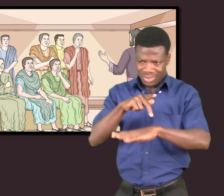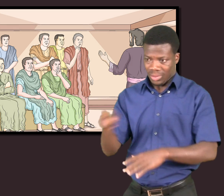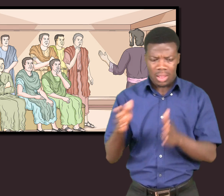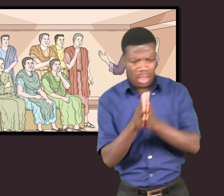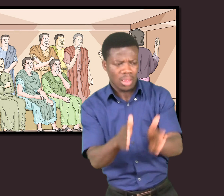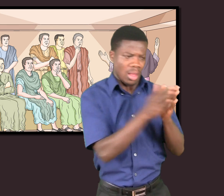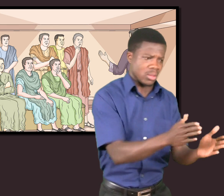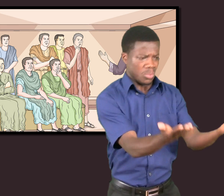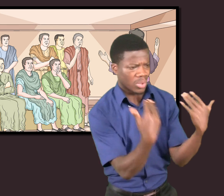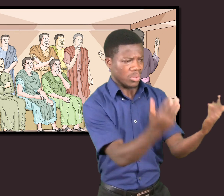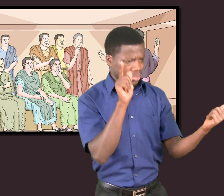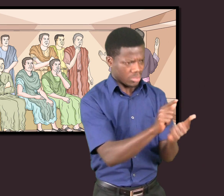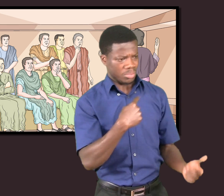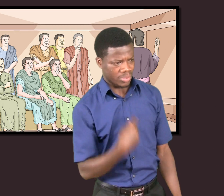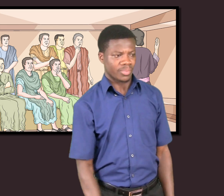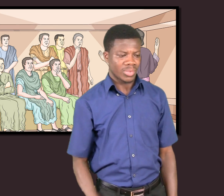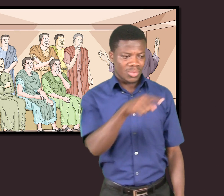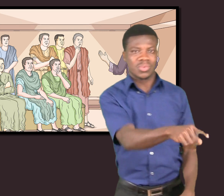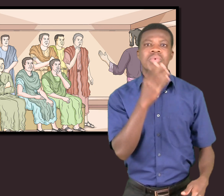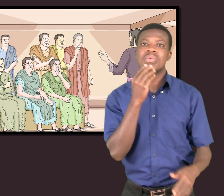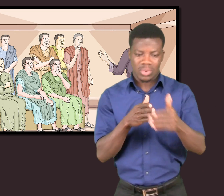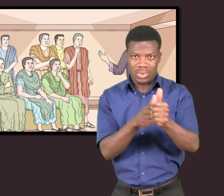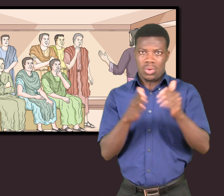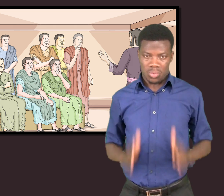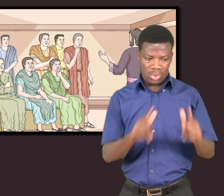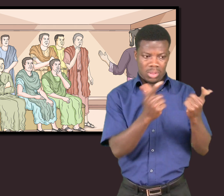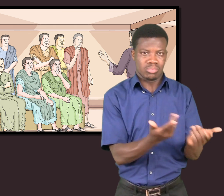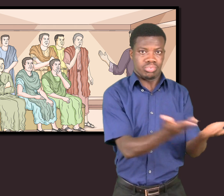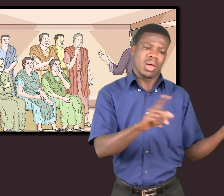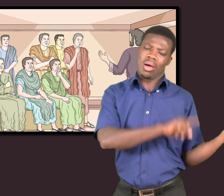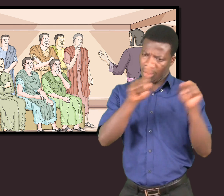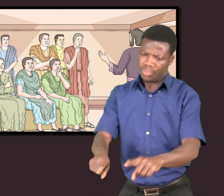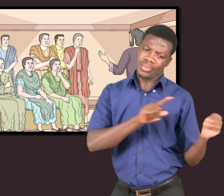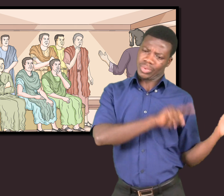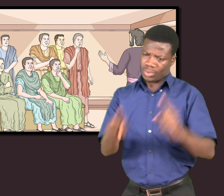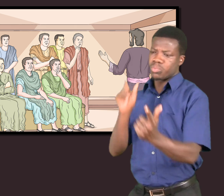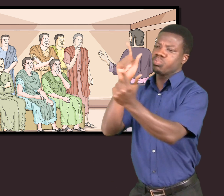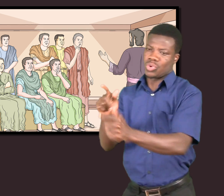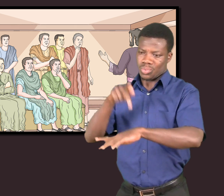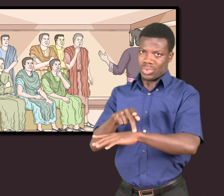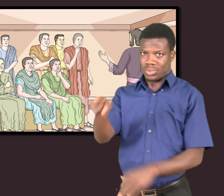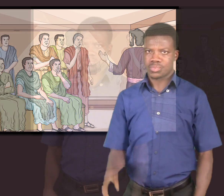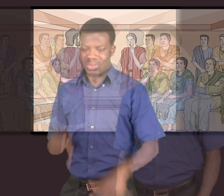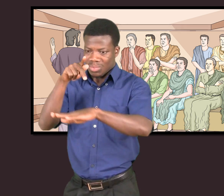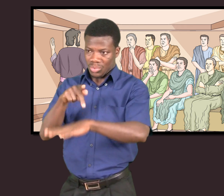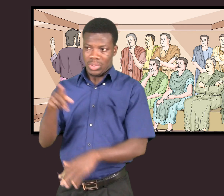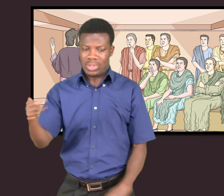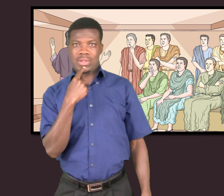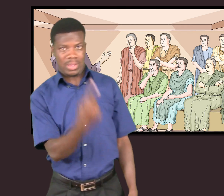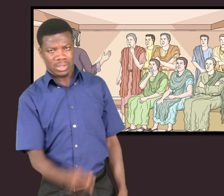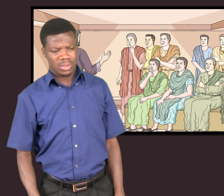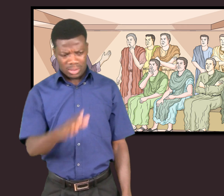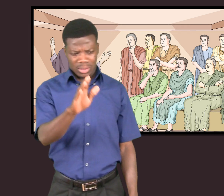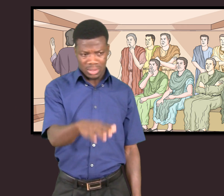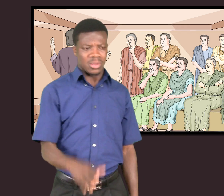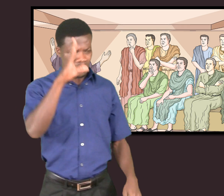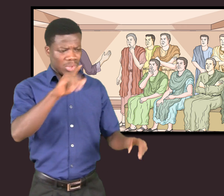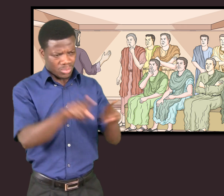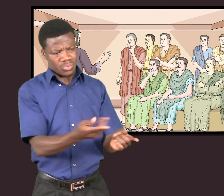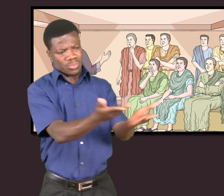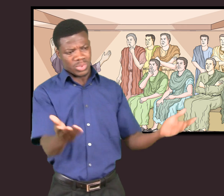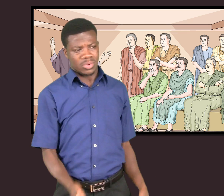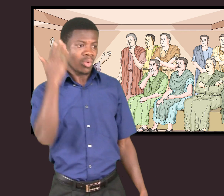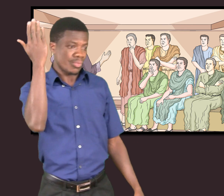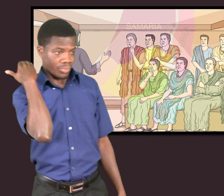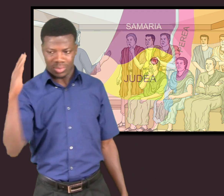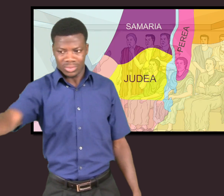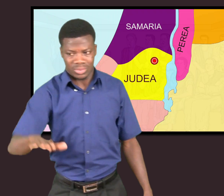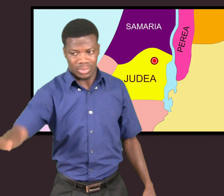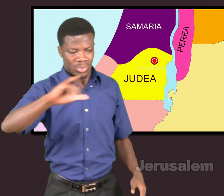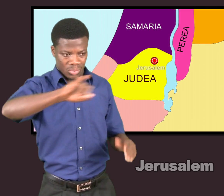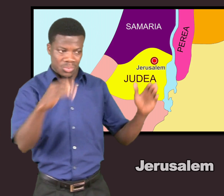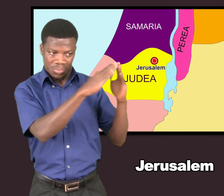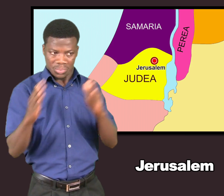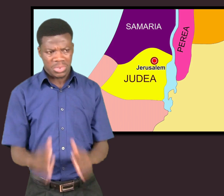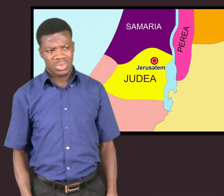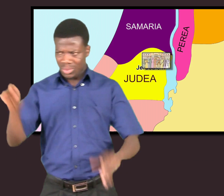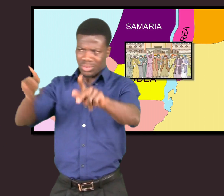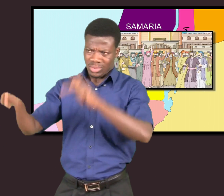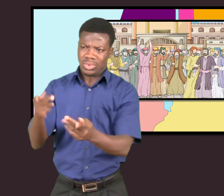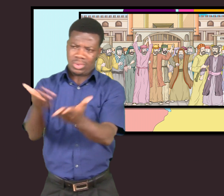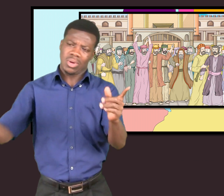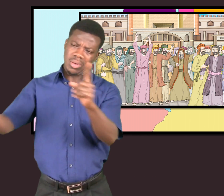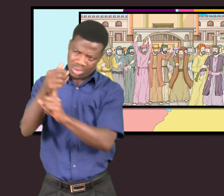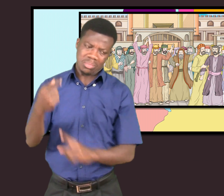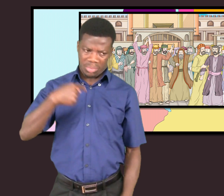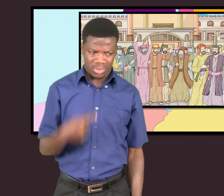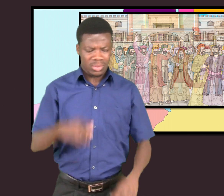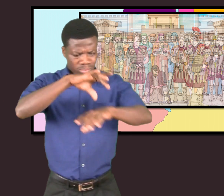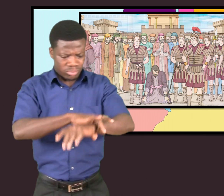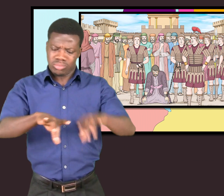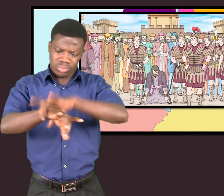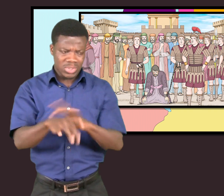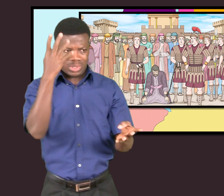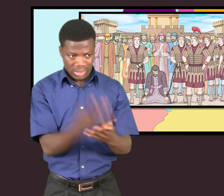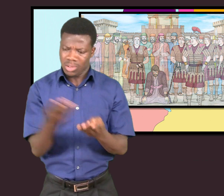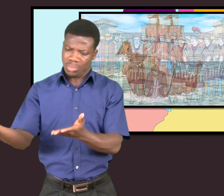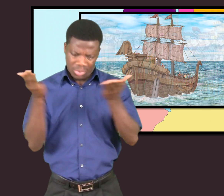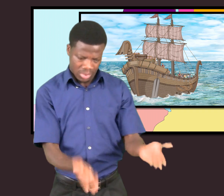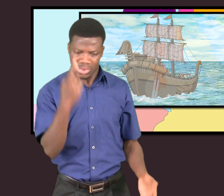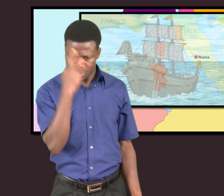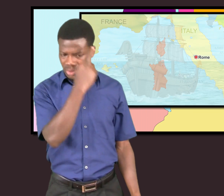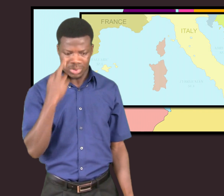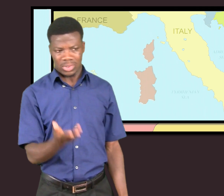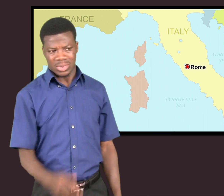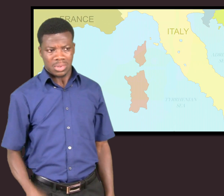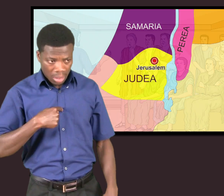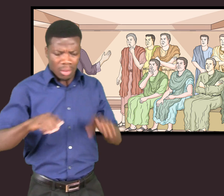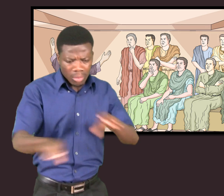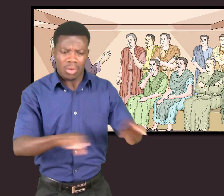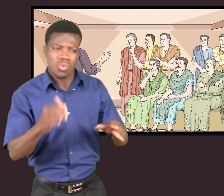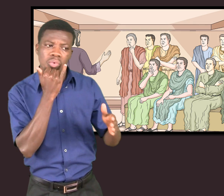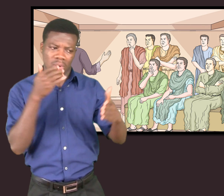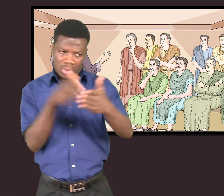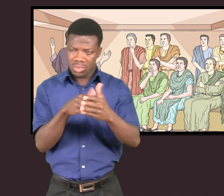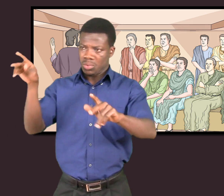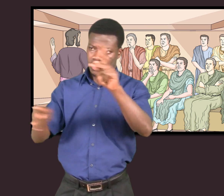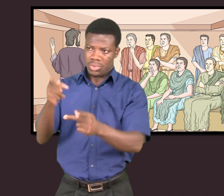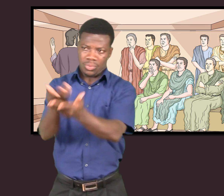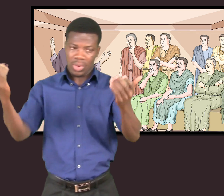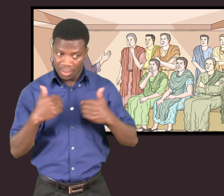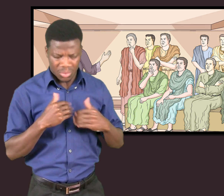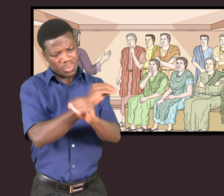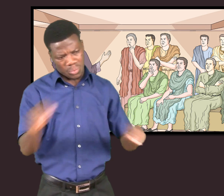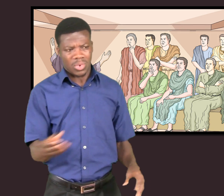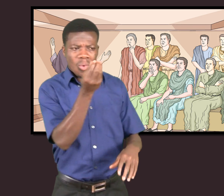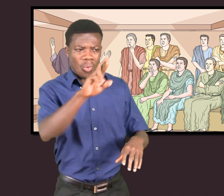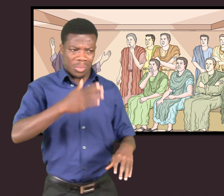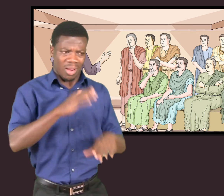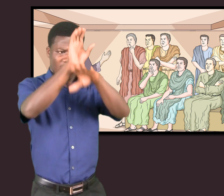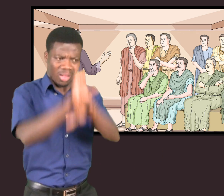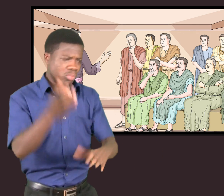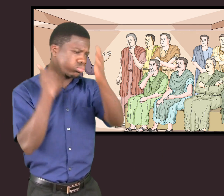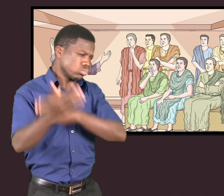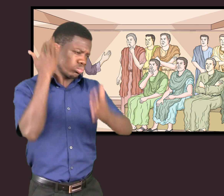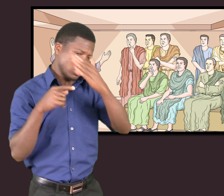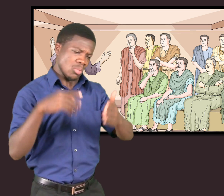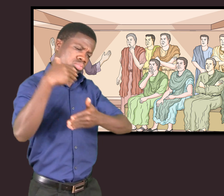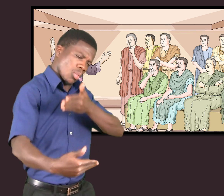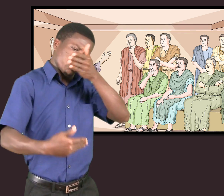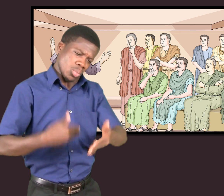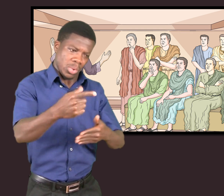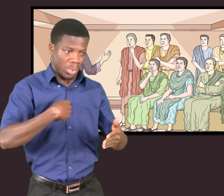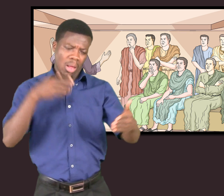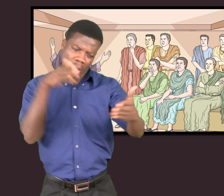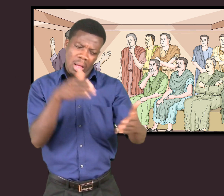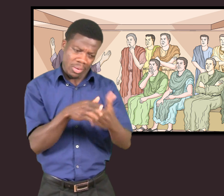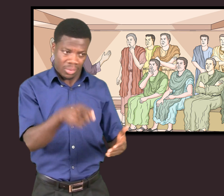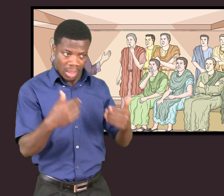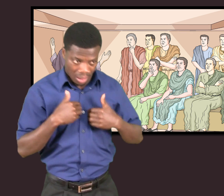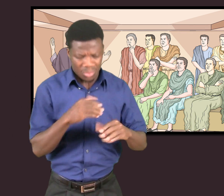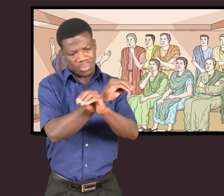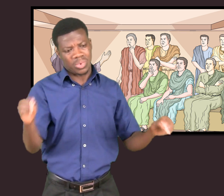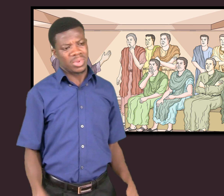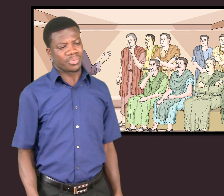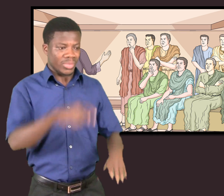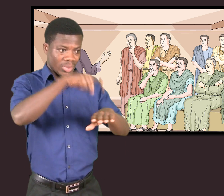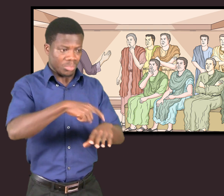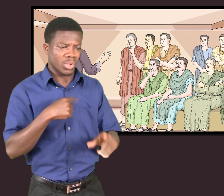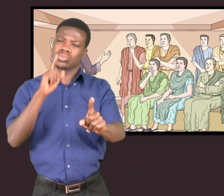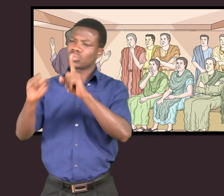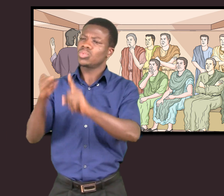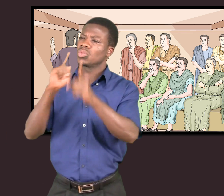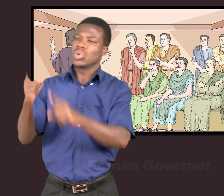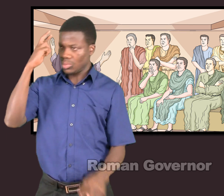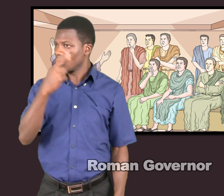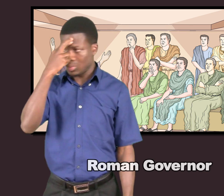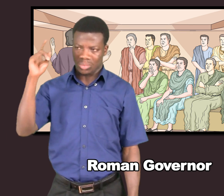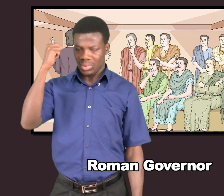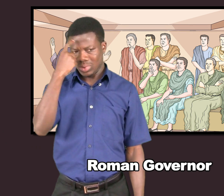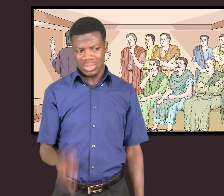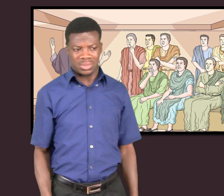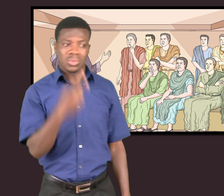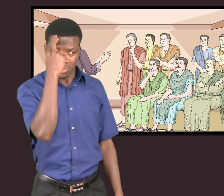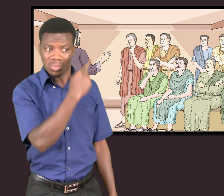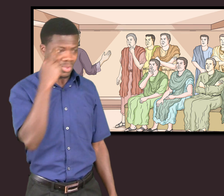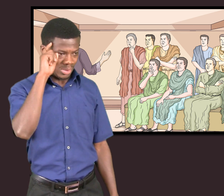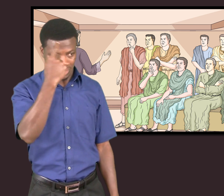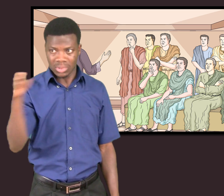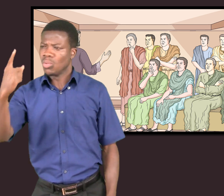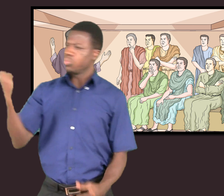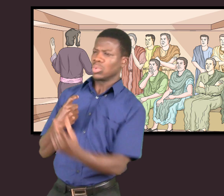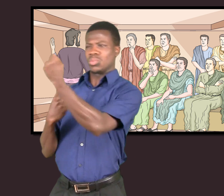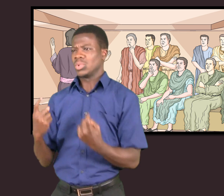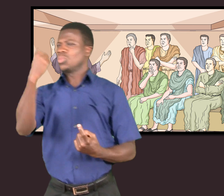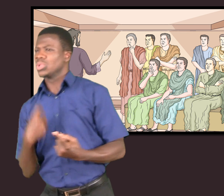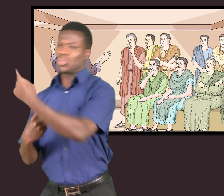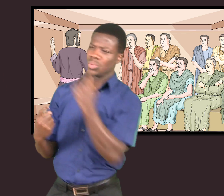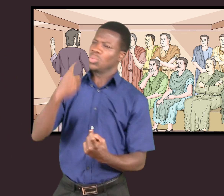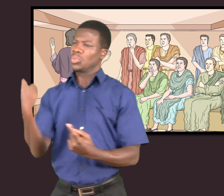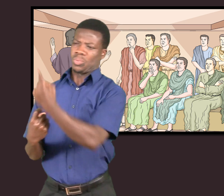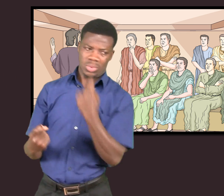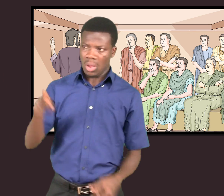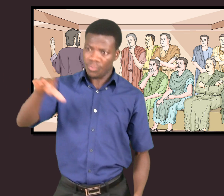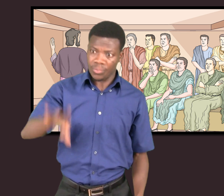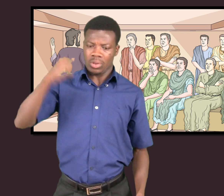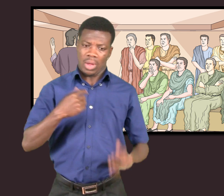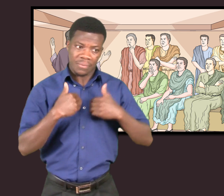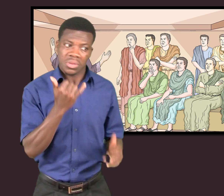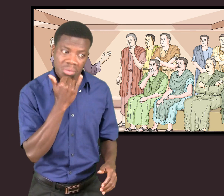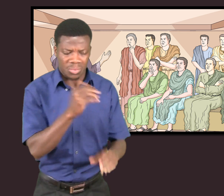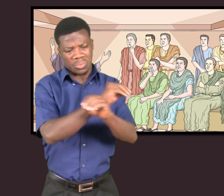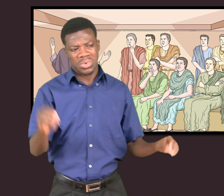When they had gathered, he said to them, “Brothers, although I have done nothing against our people or the customs of our fathers, I was taken prisoner in Jerusalem and handed over to the Romans.